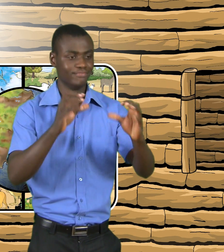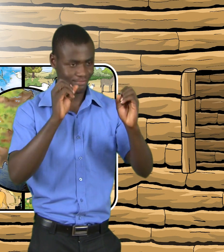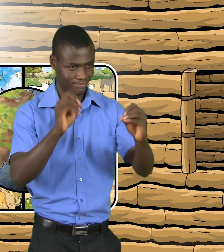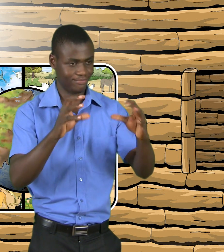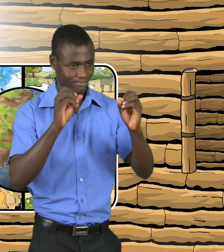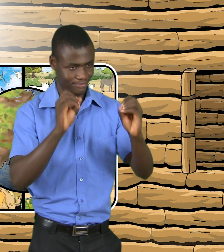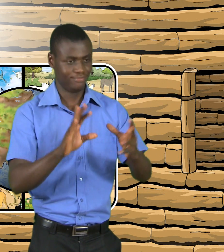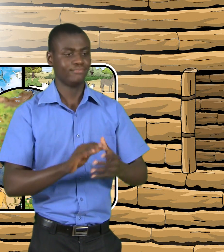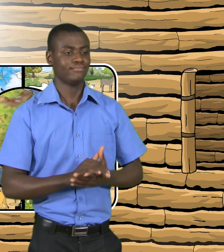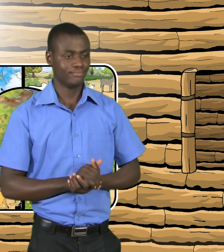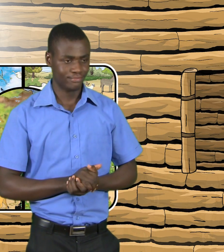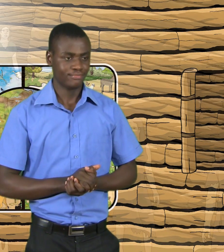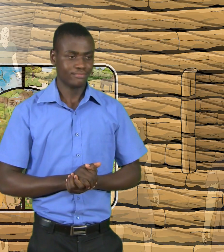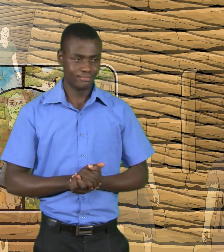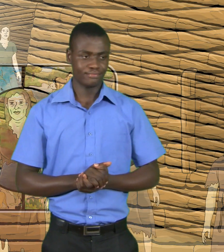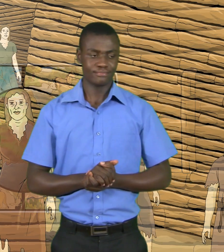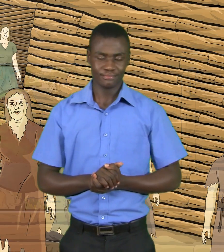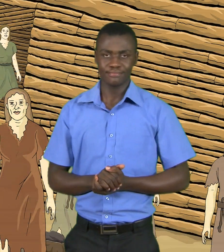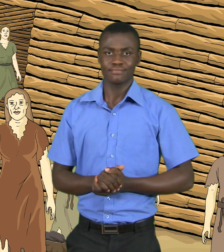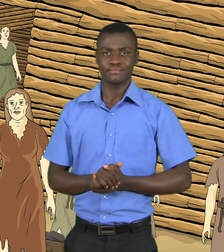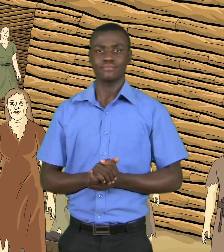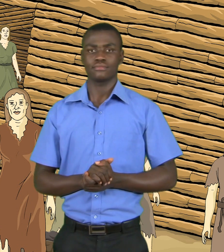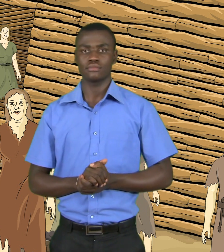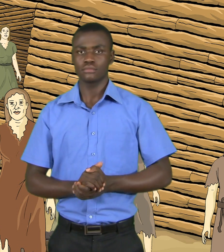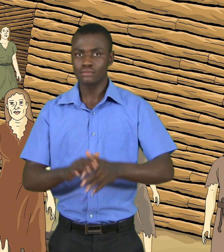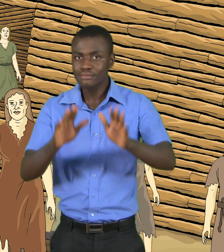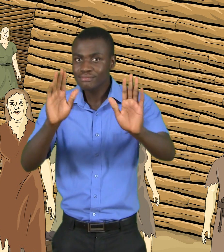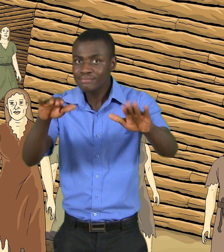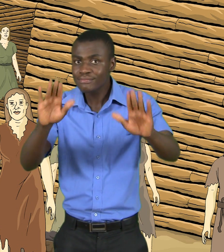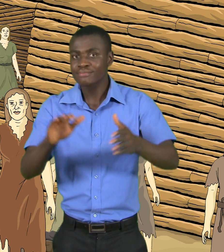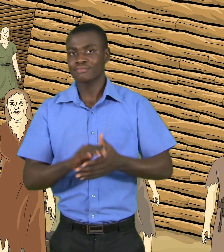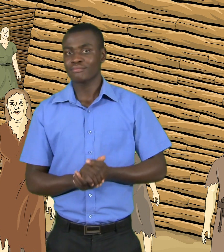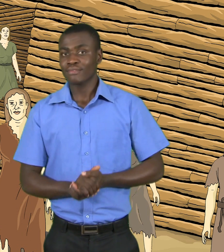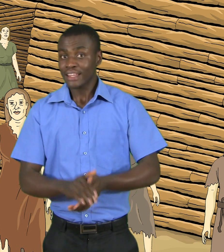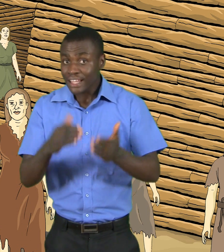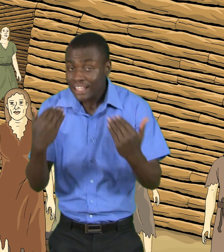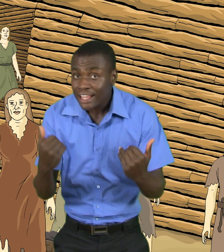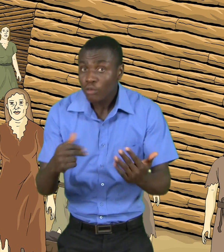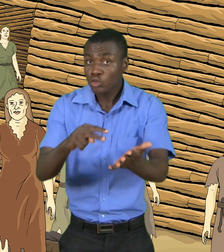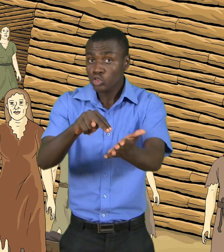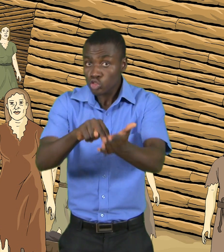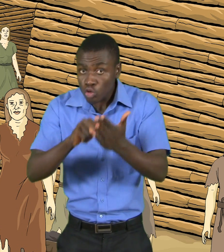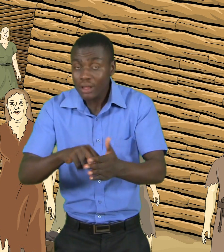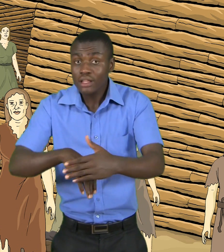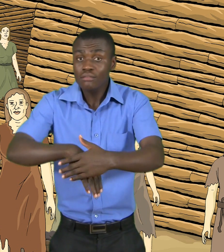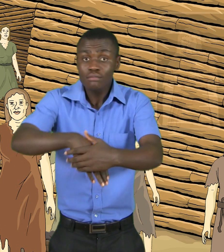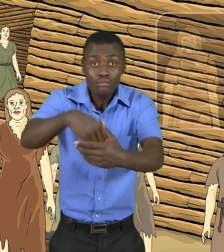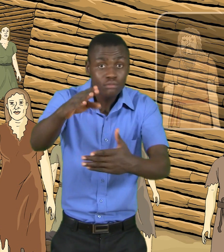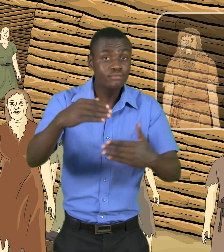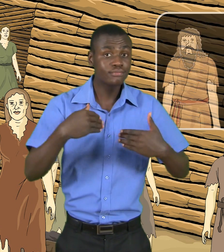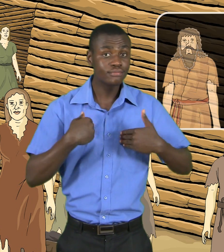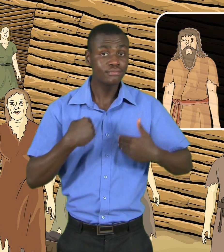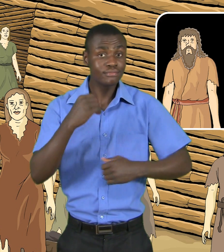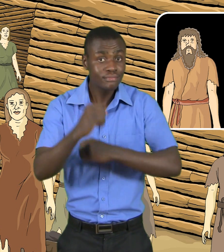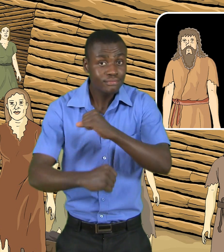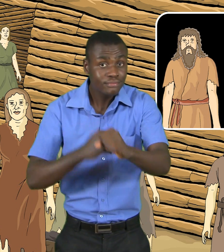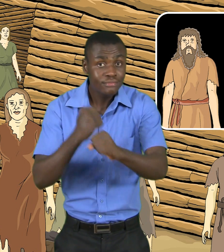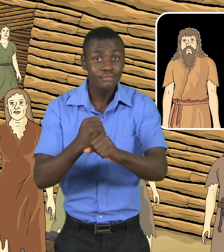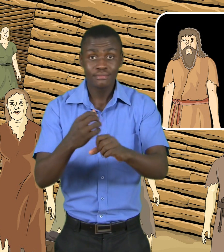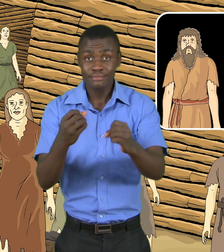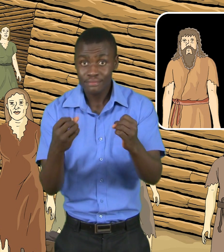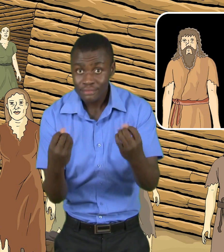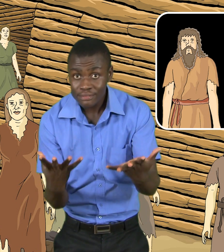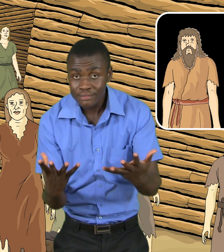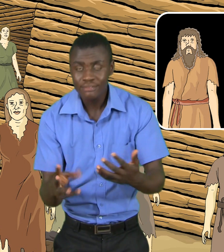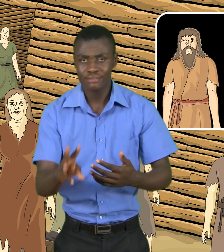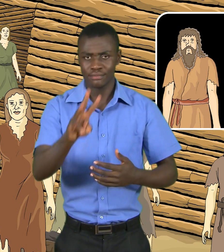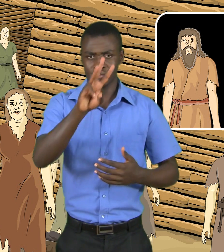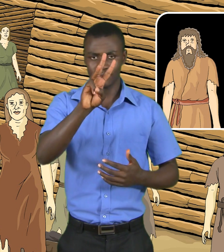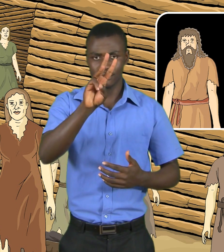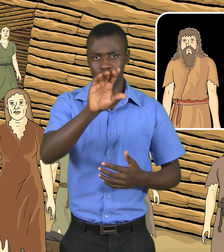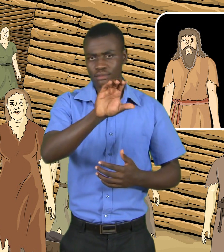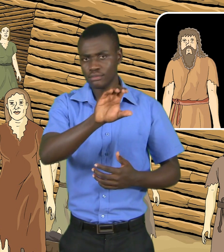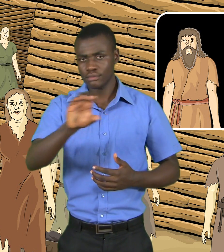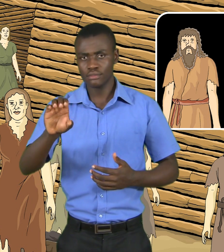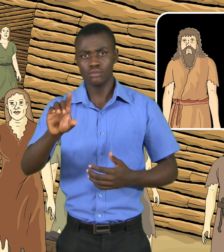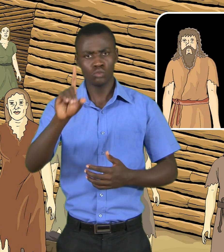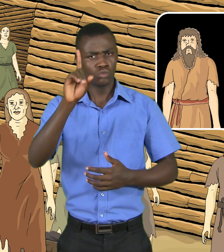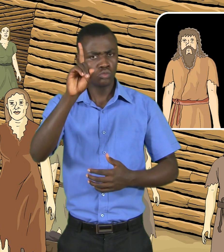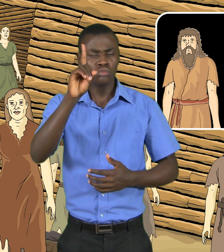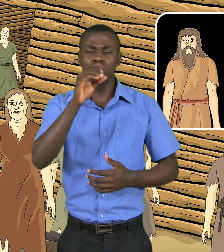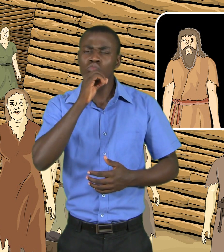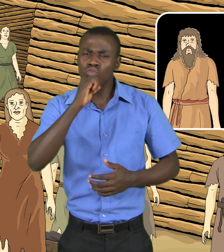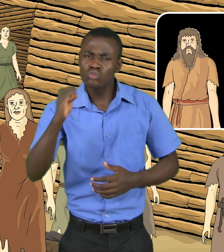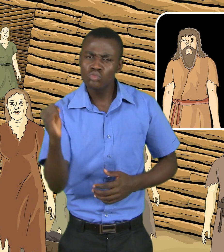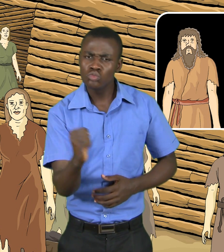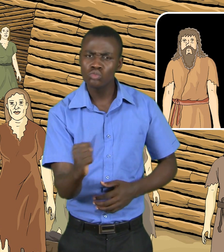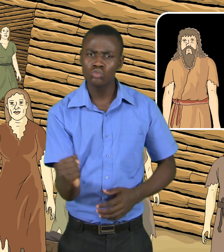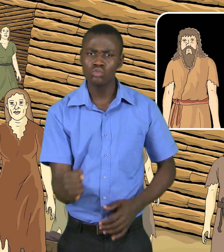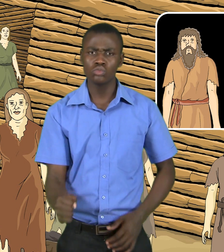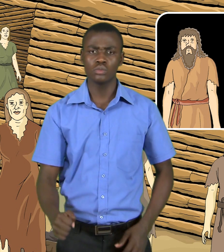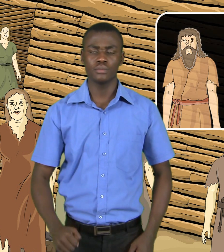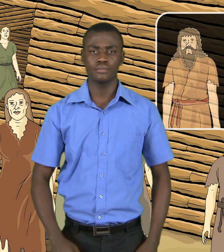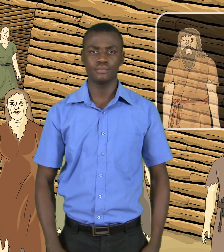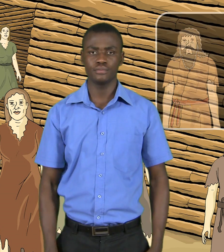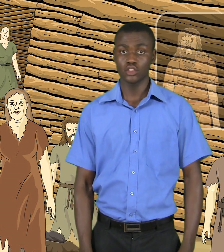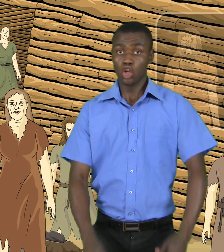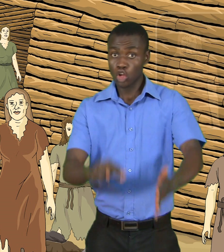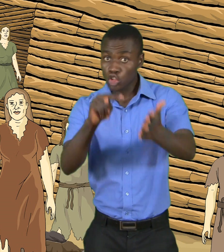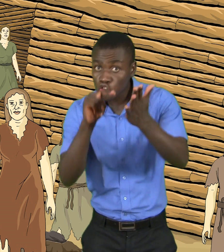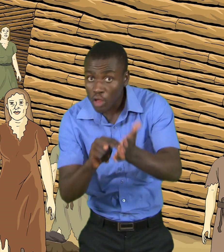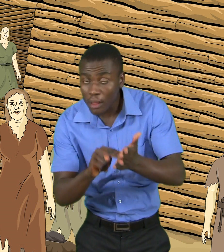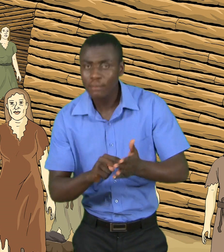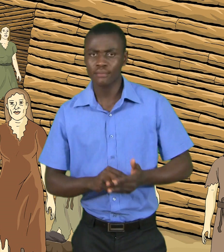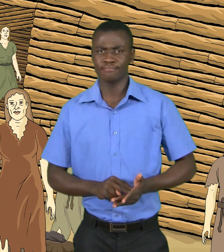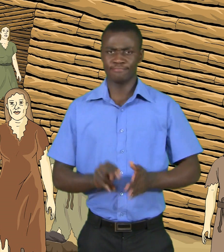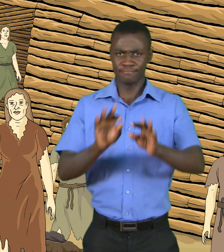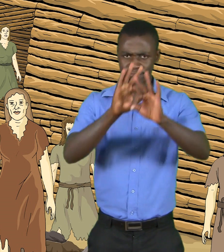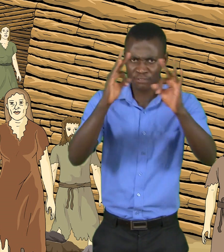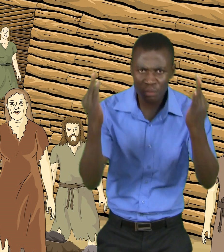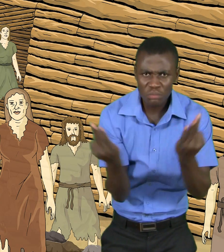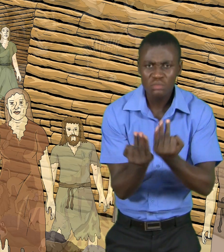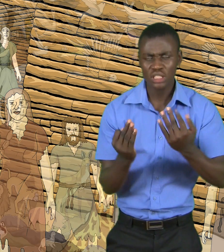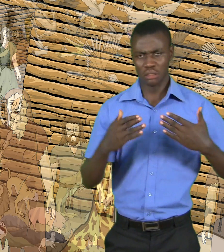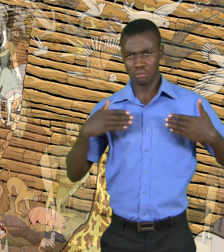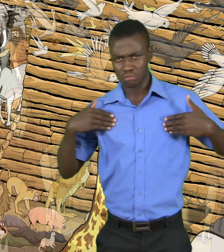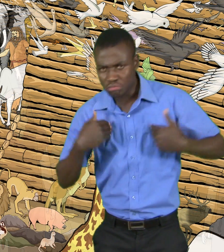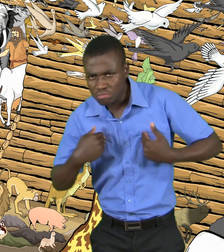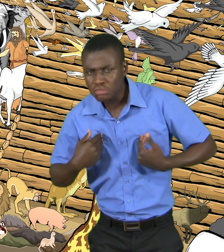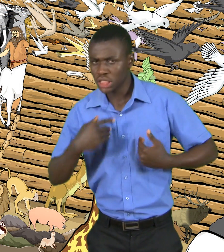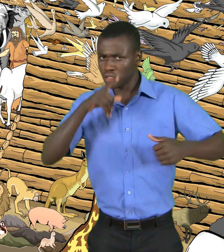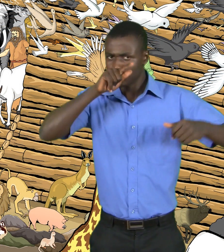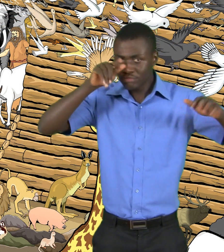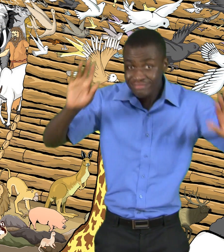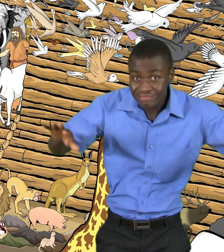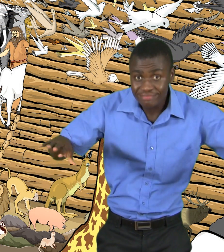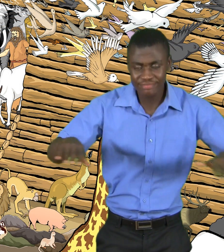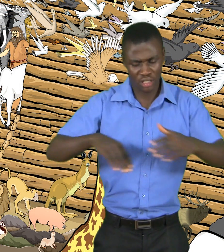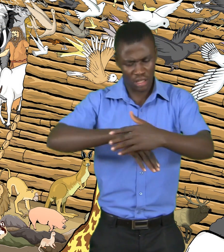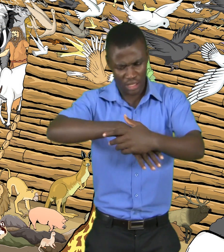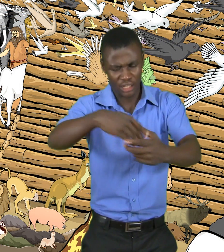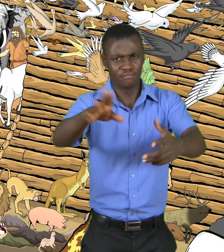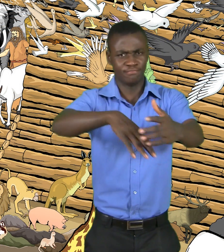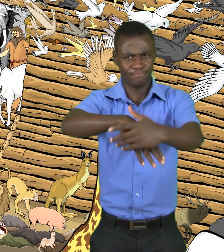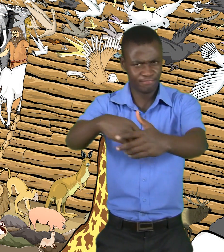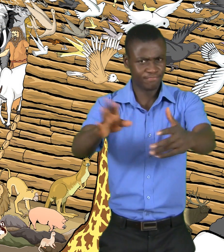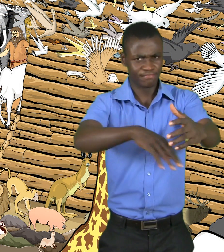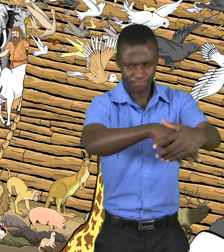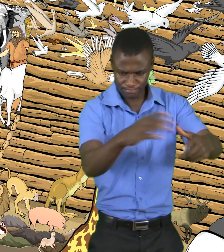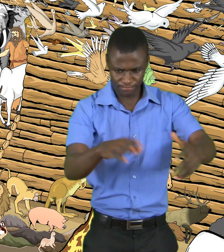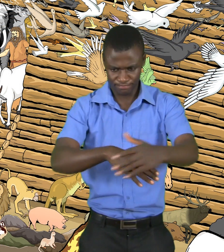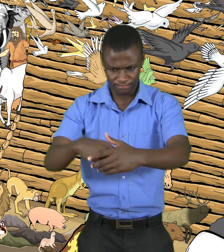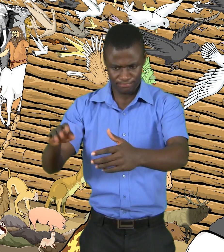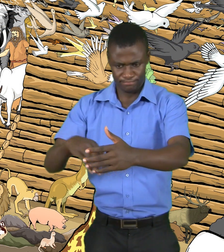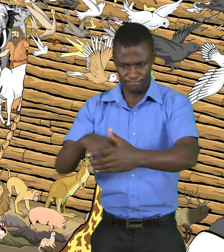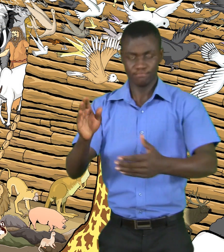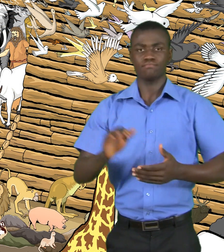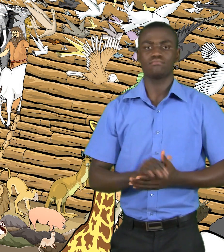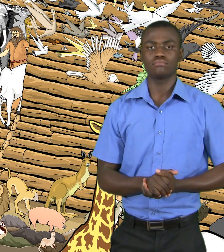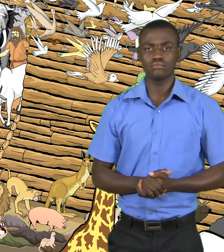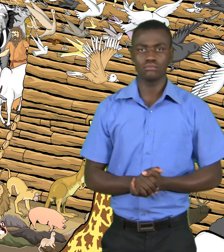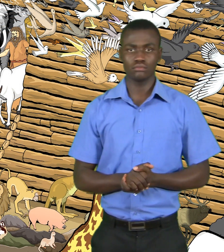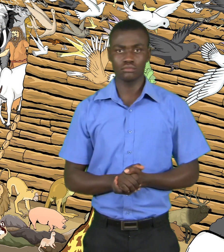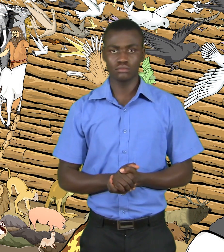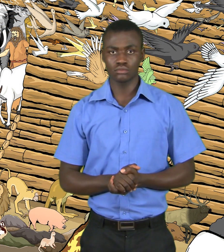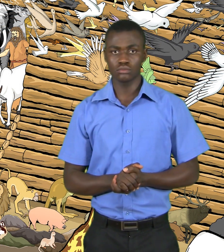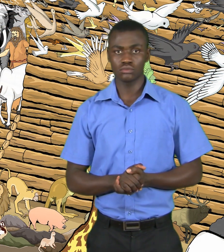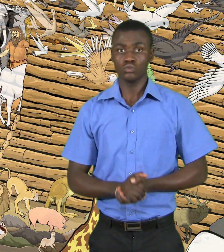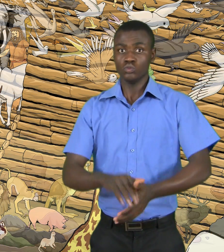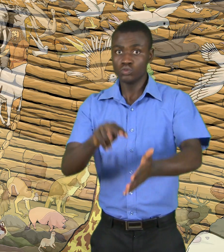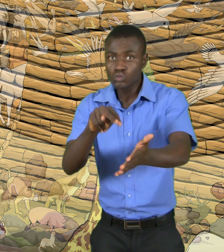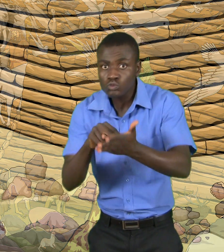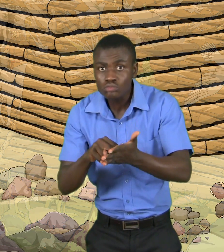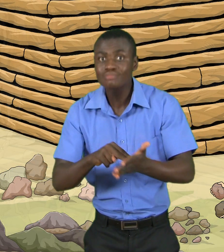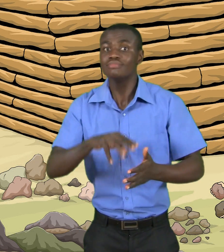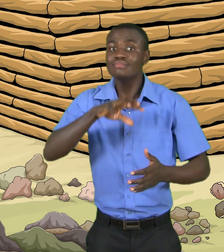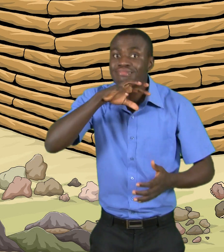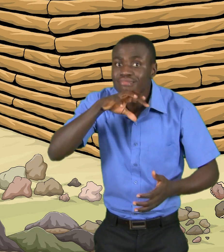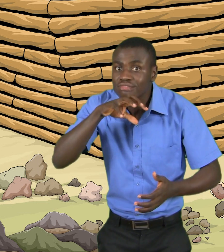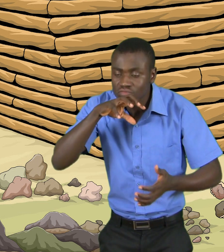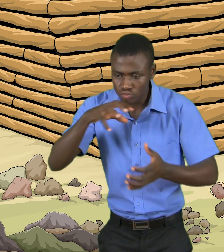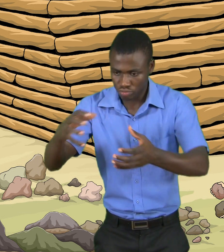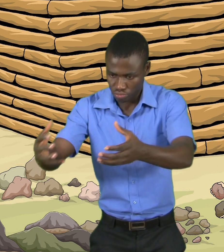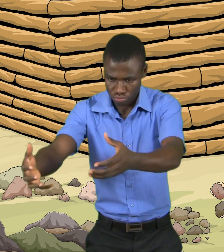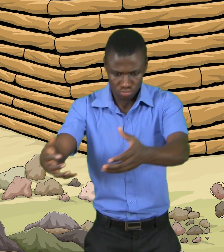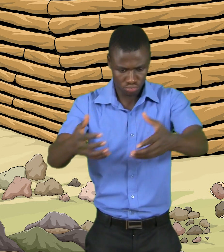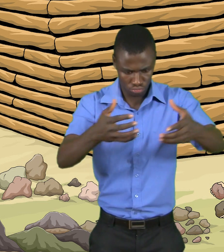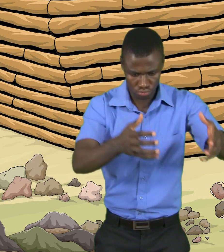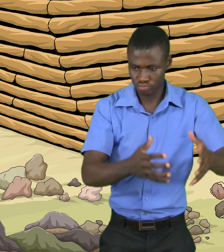So Noah came out, along with his sons and his wife and his sons’ wives. Every living creature, every creeping thing, and every bird—everything that moves upon the earth—came out of the ark, kind by kind.